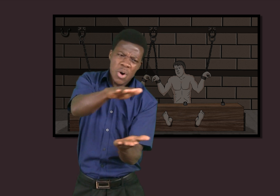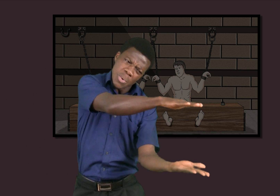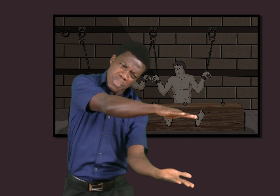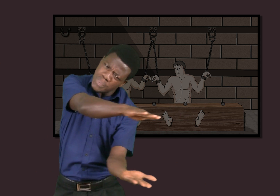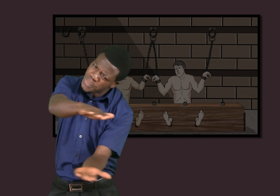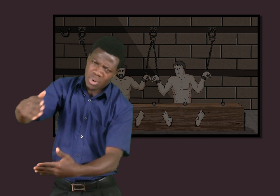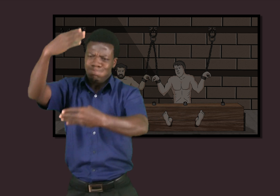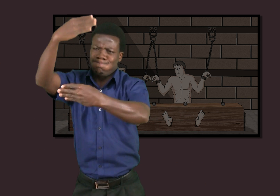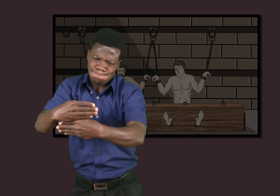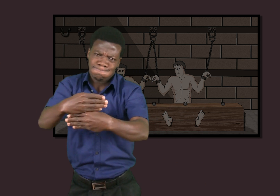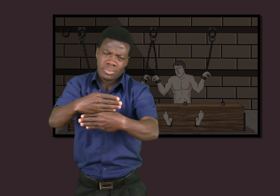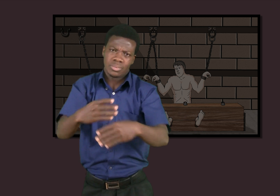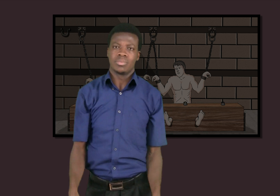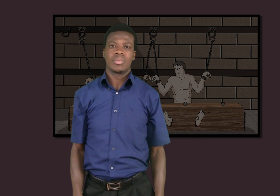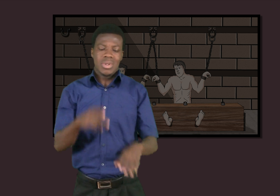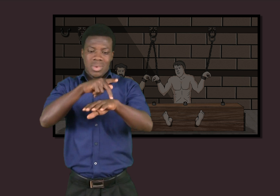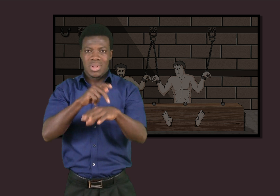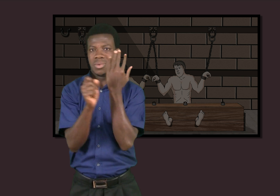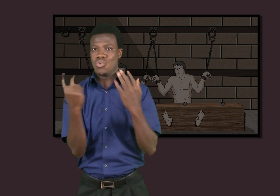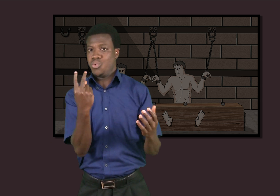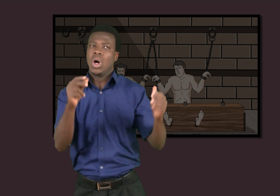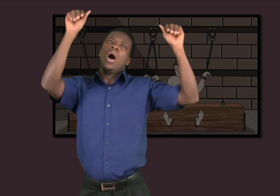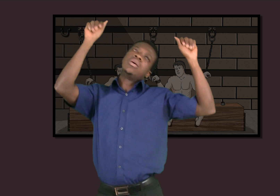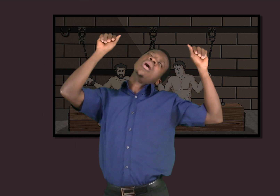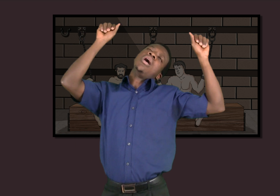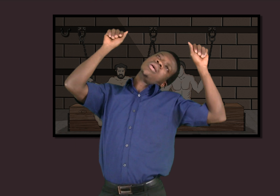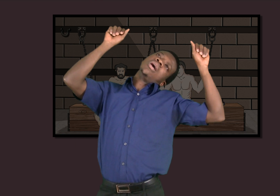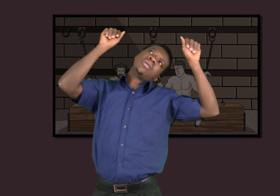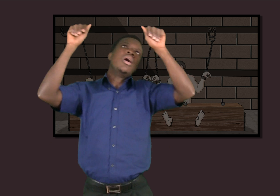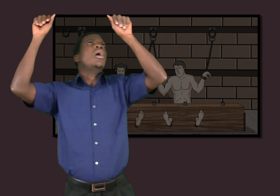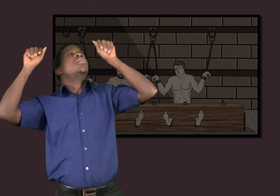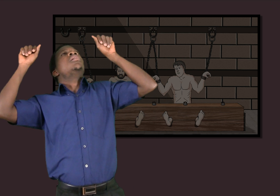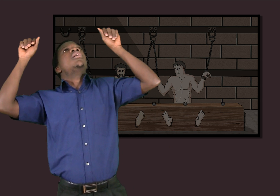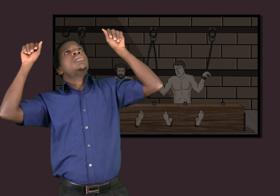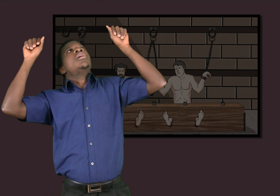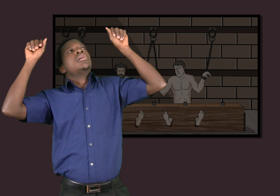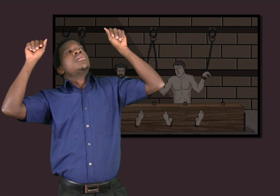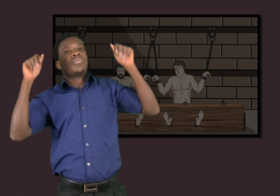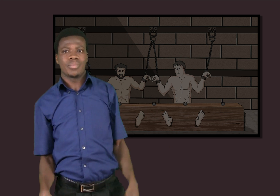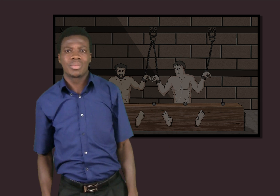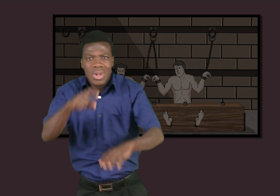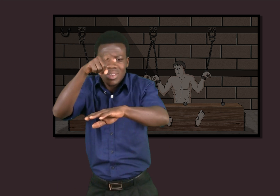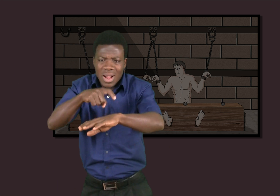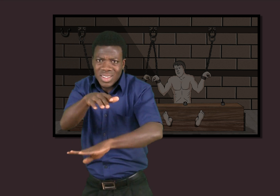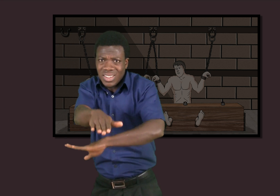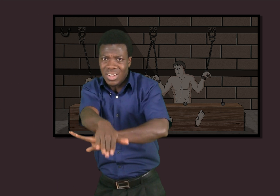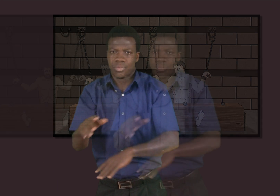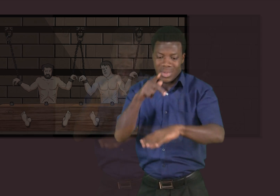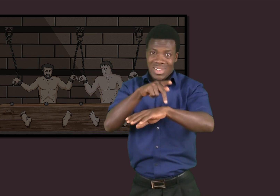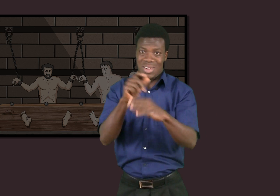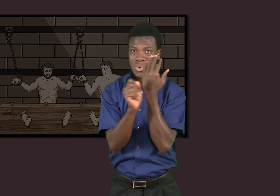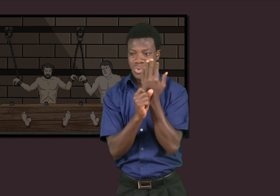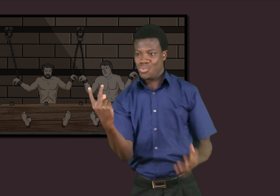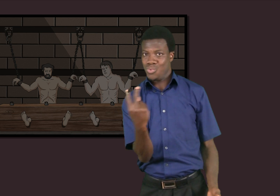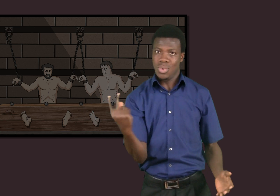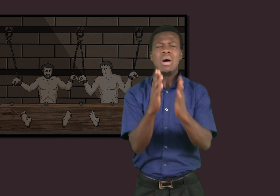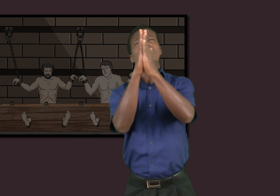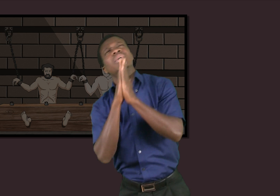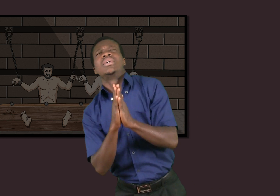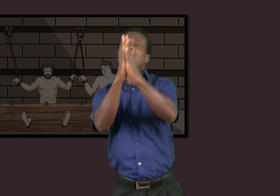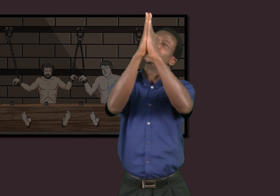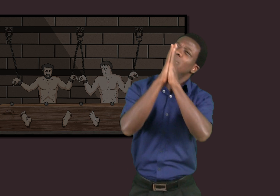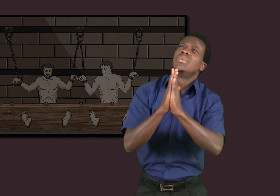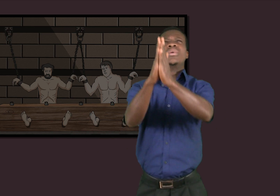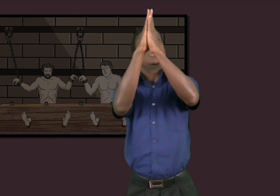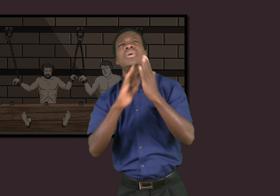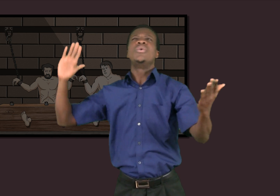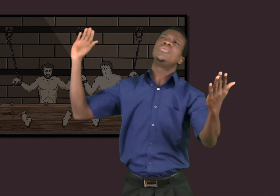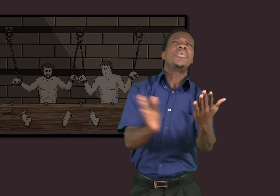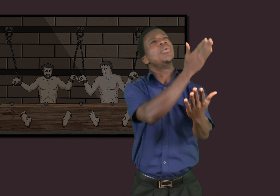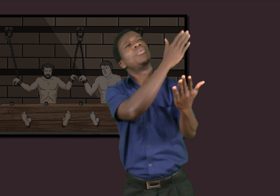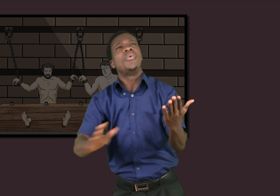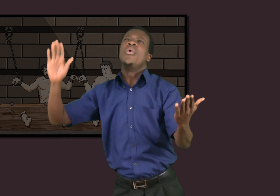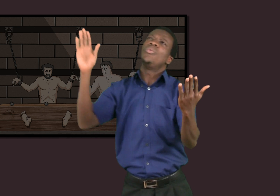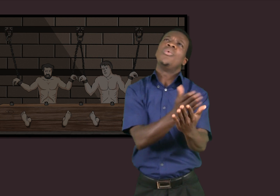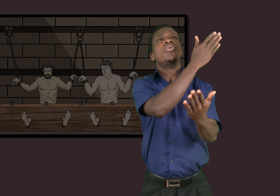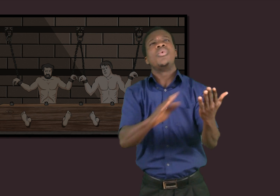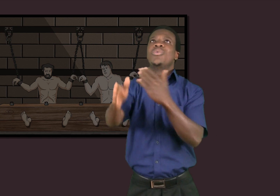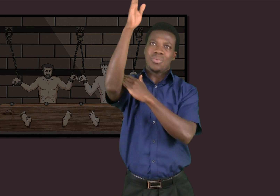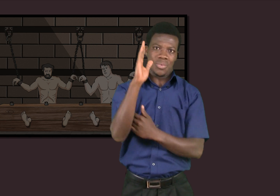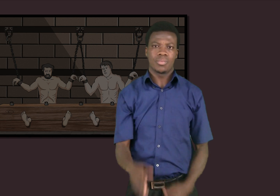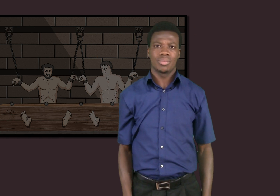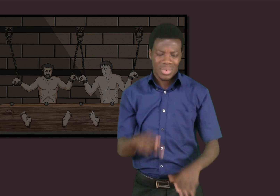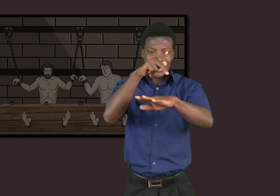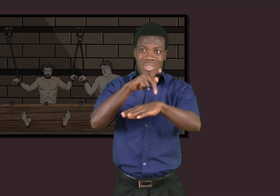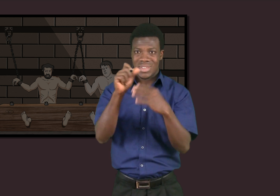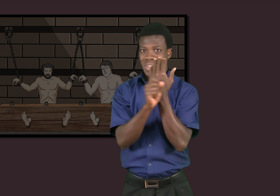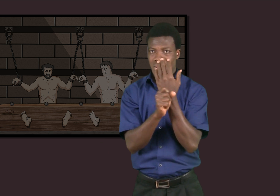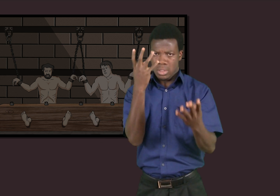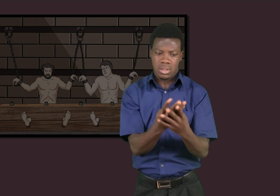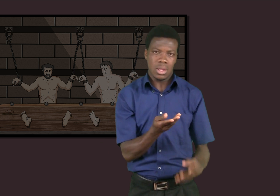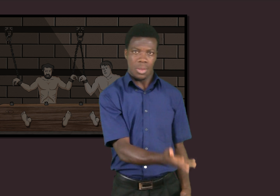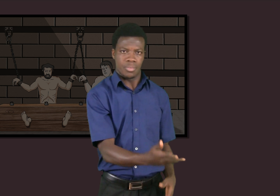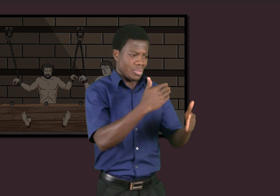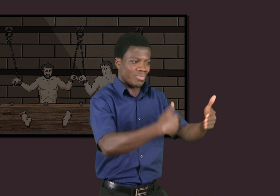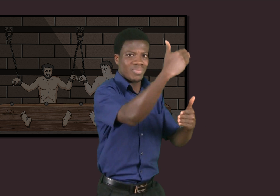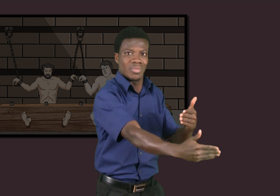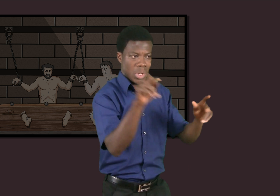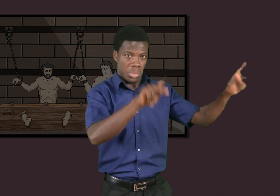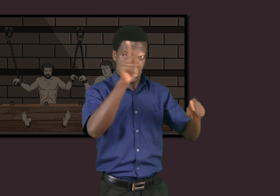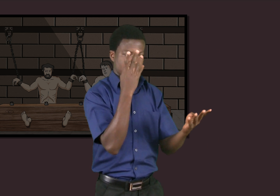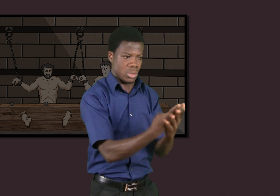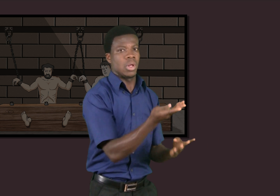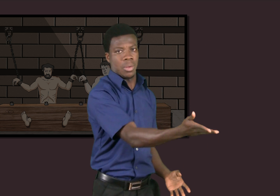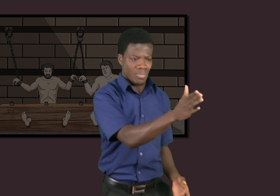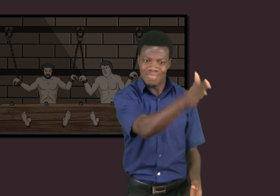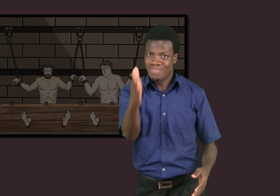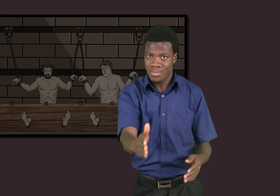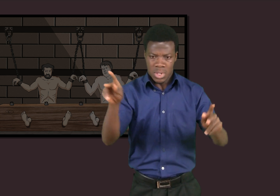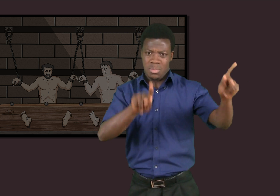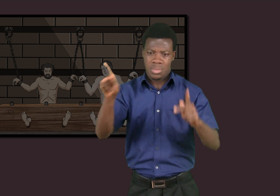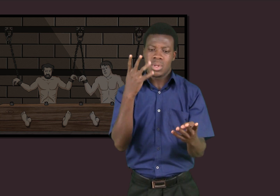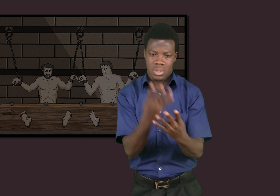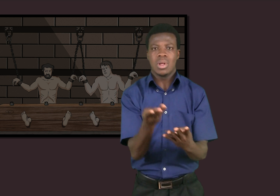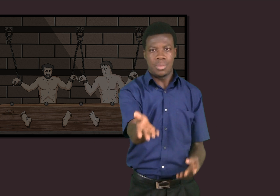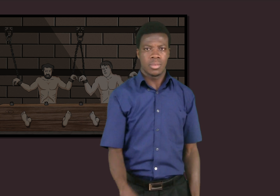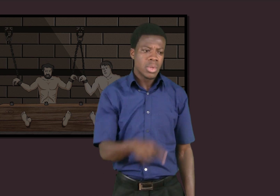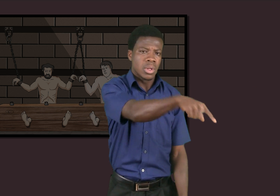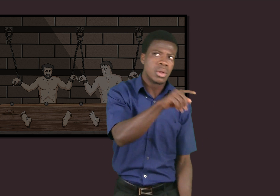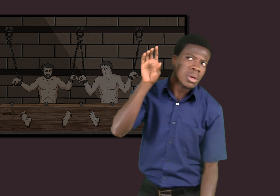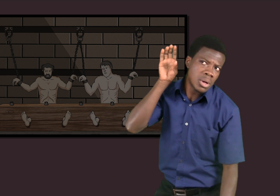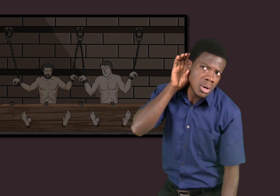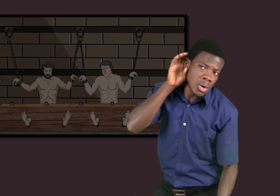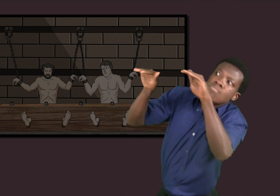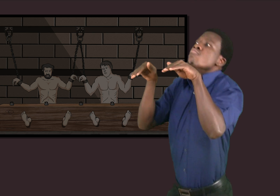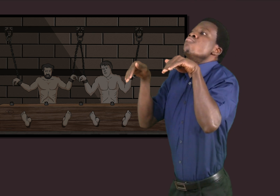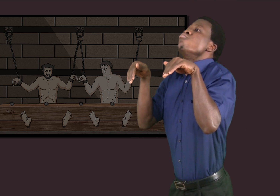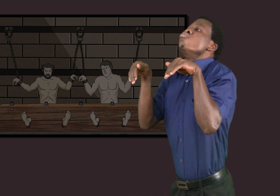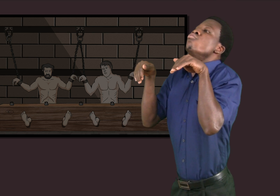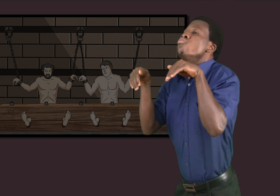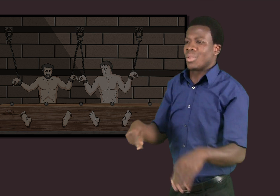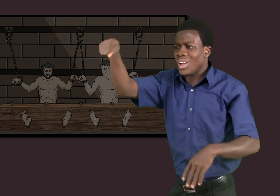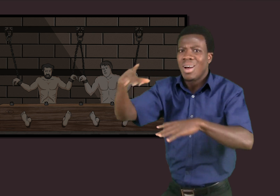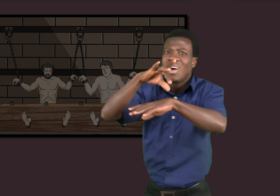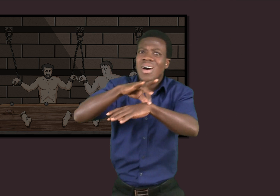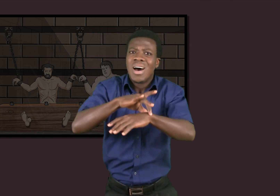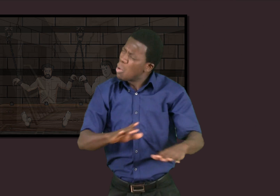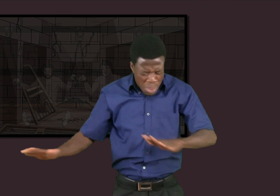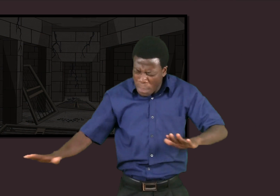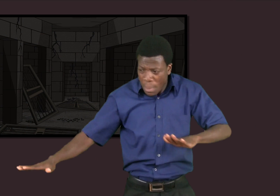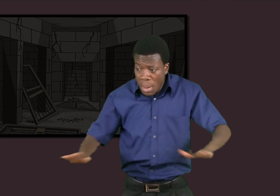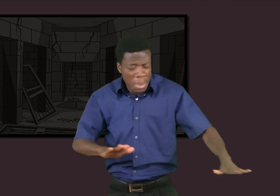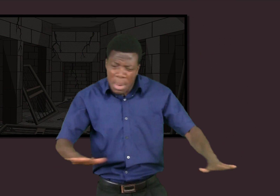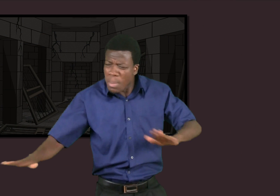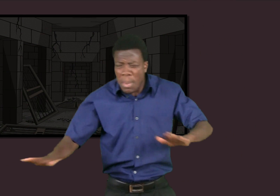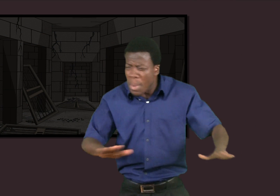About midnight Paul and Silas were praying and singing hymns to God, and the other prisoners were listening to them.